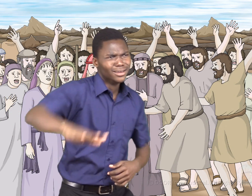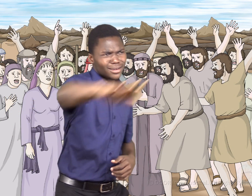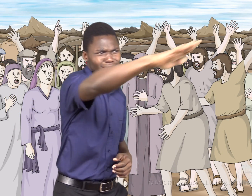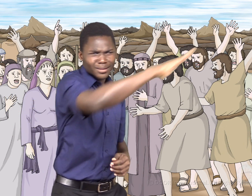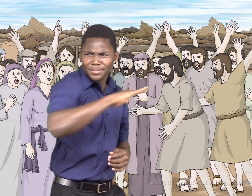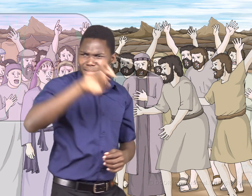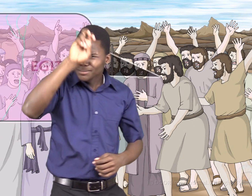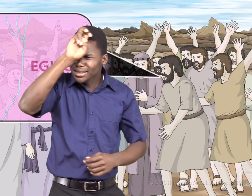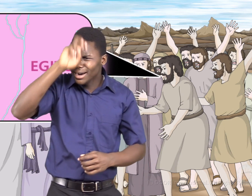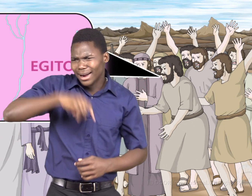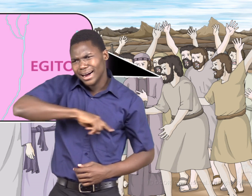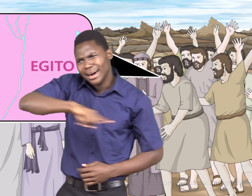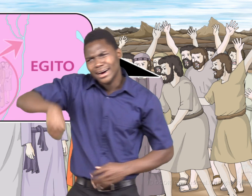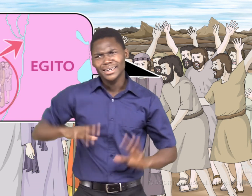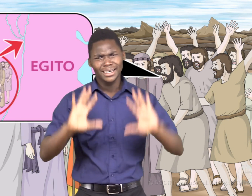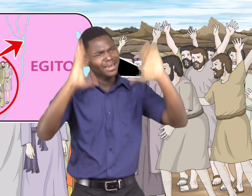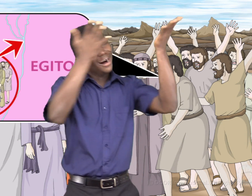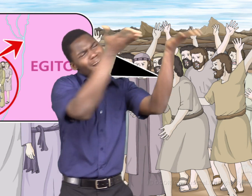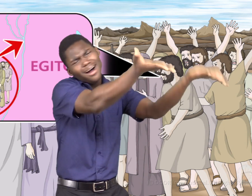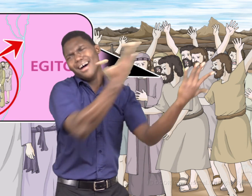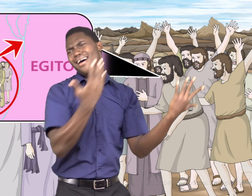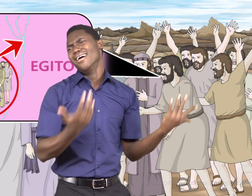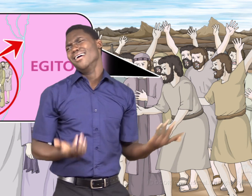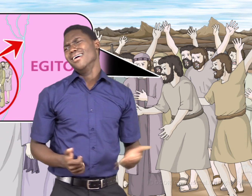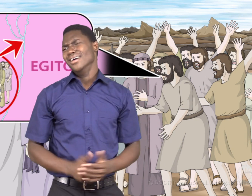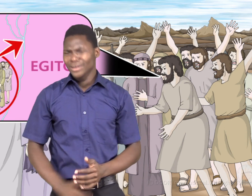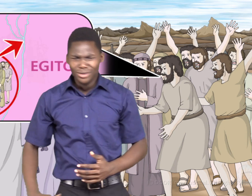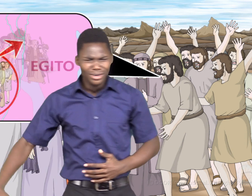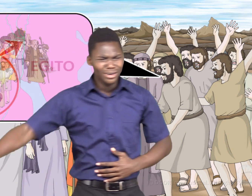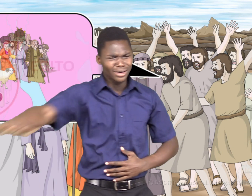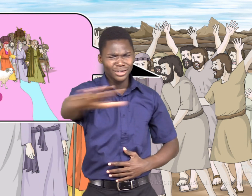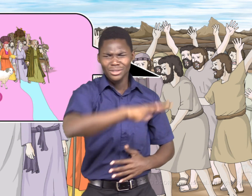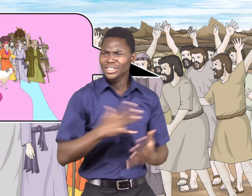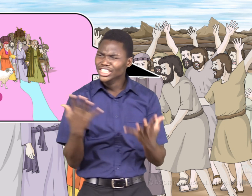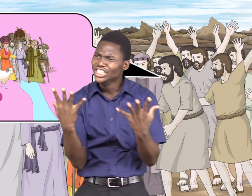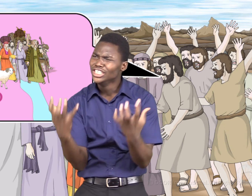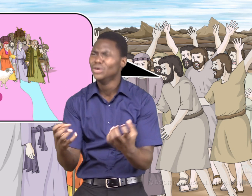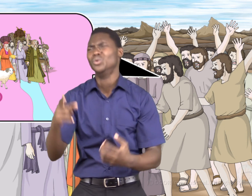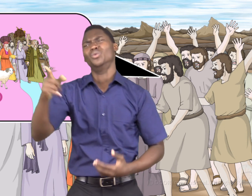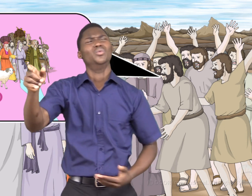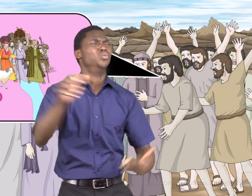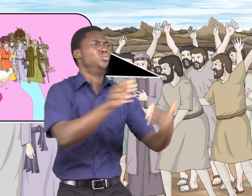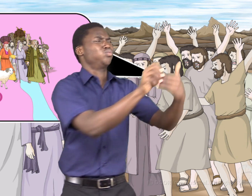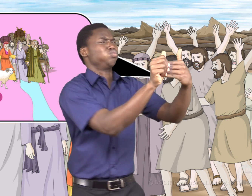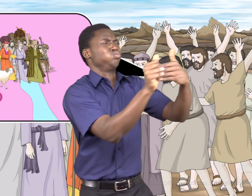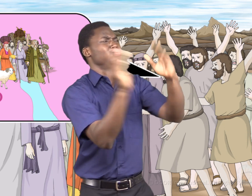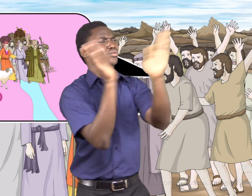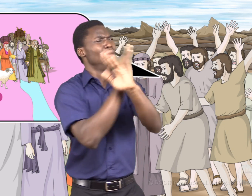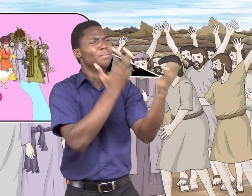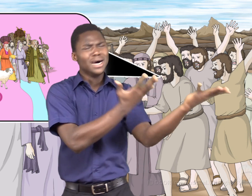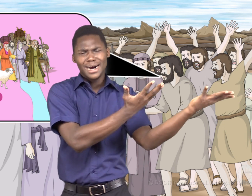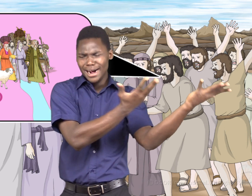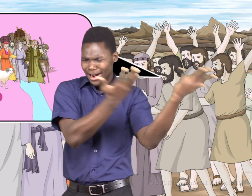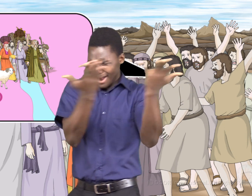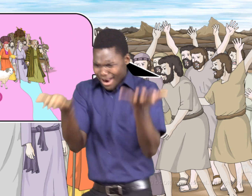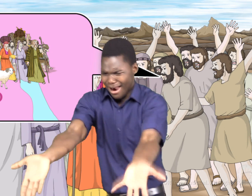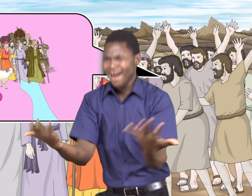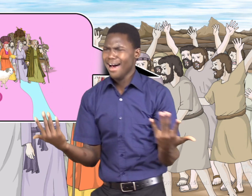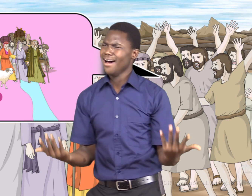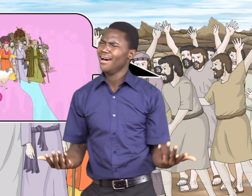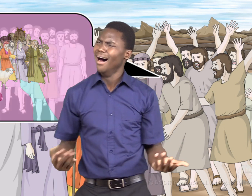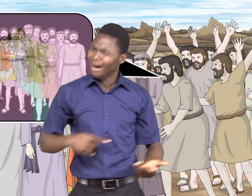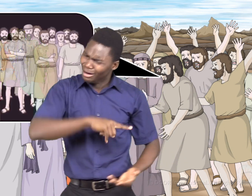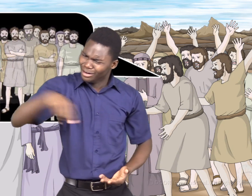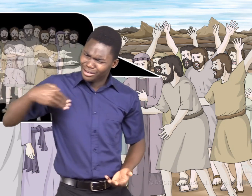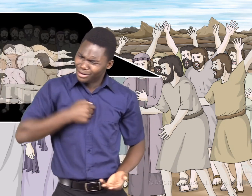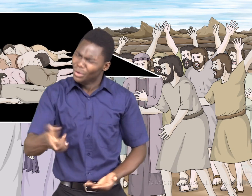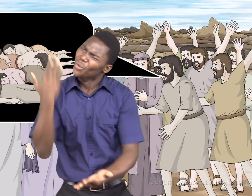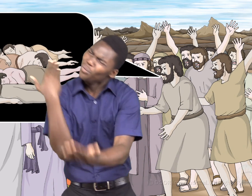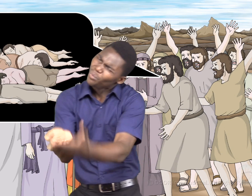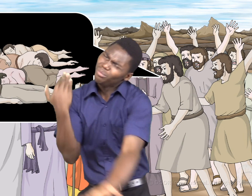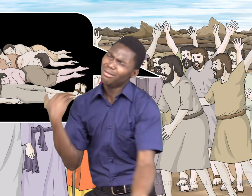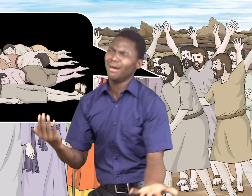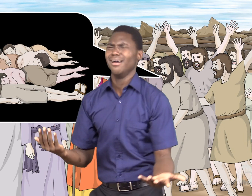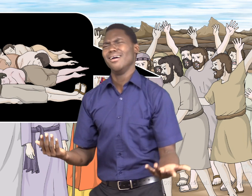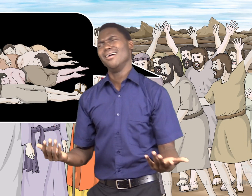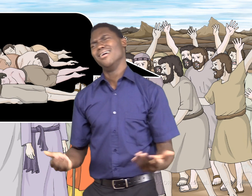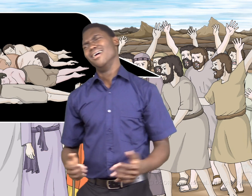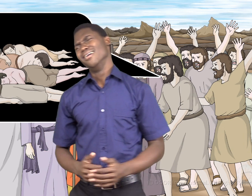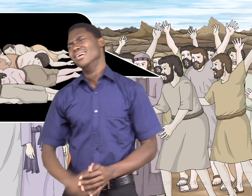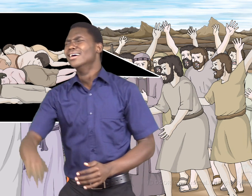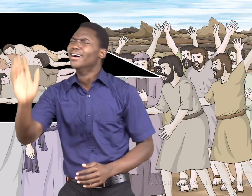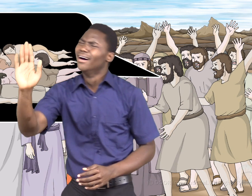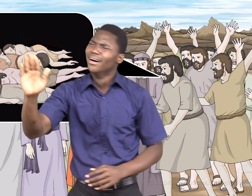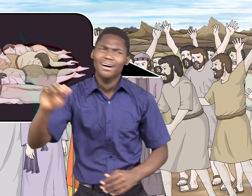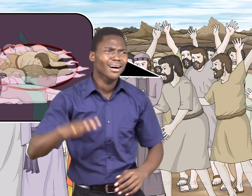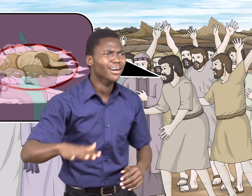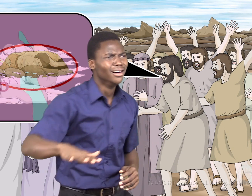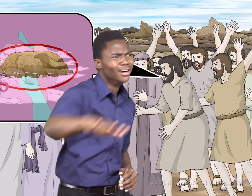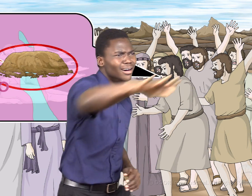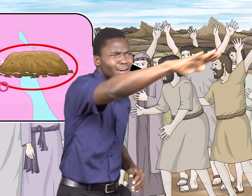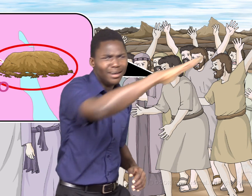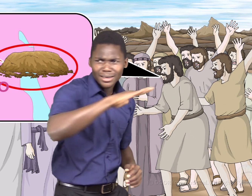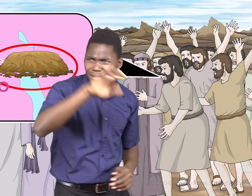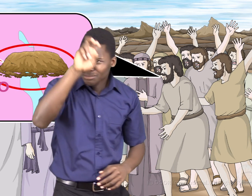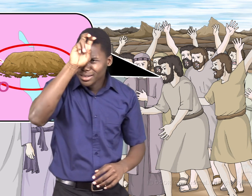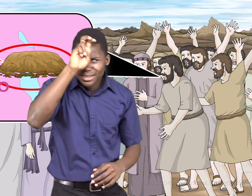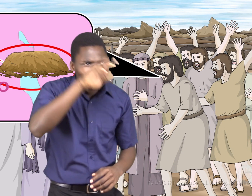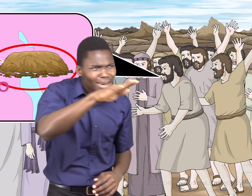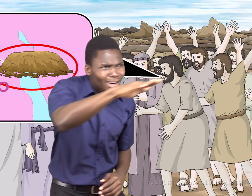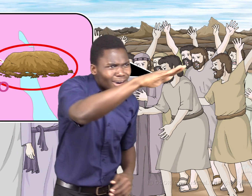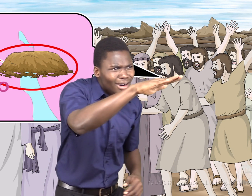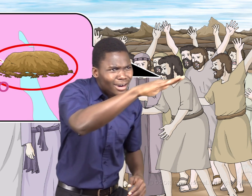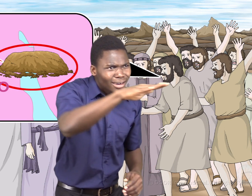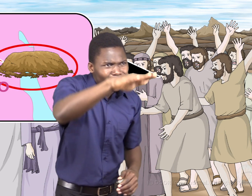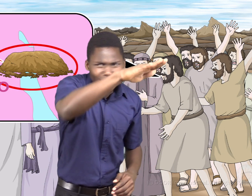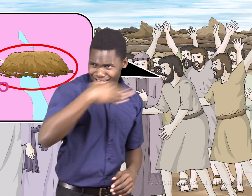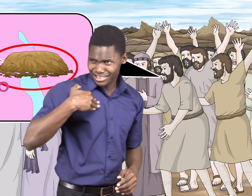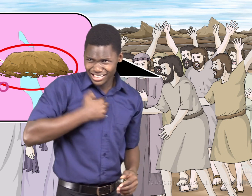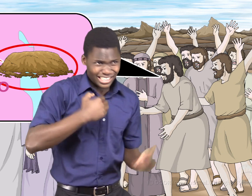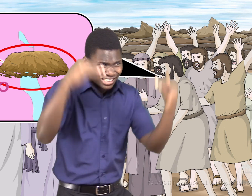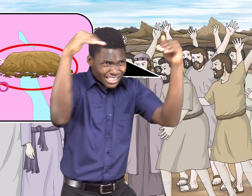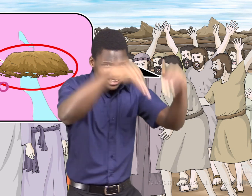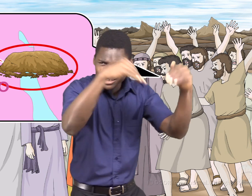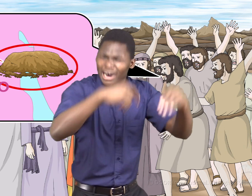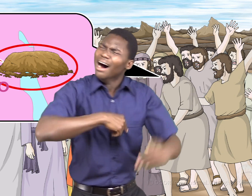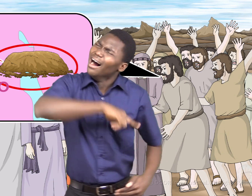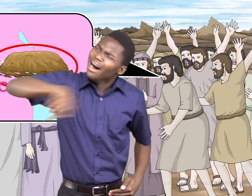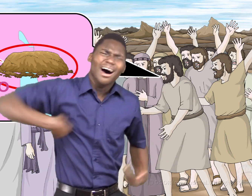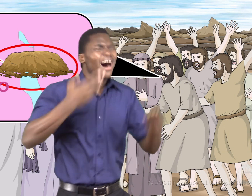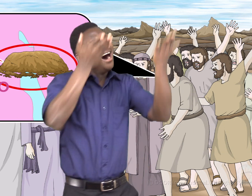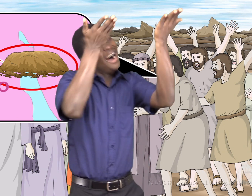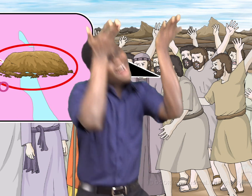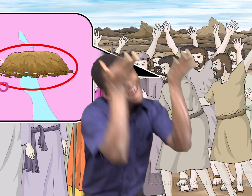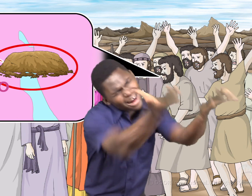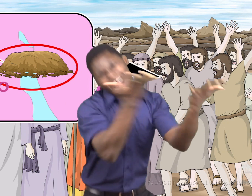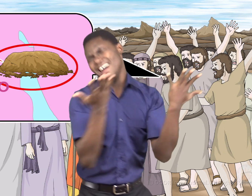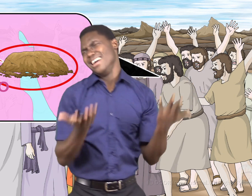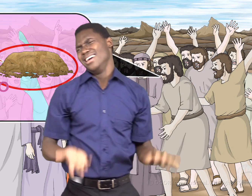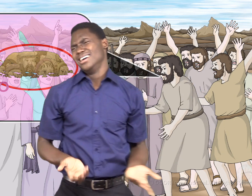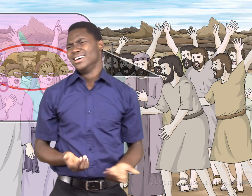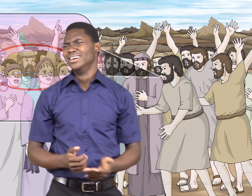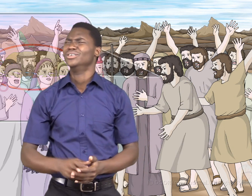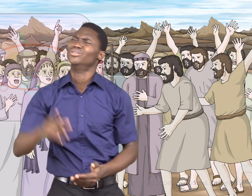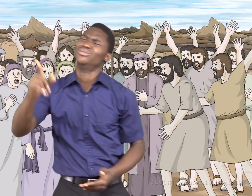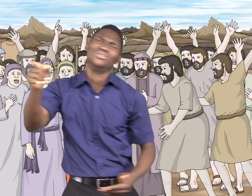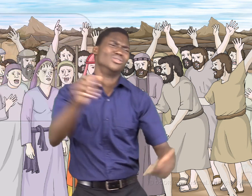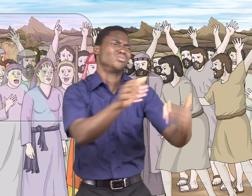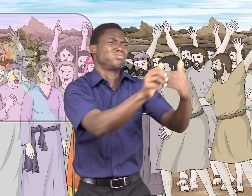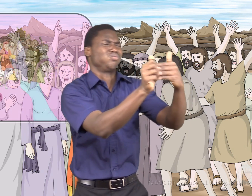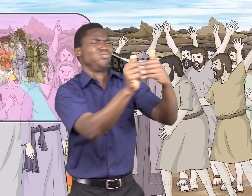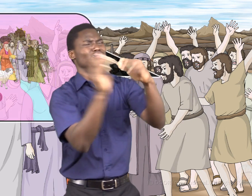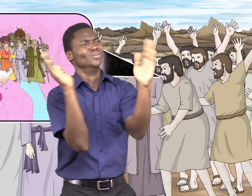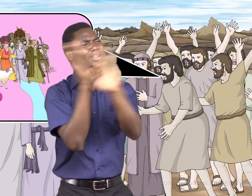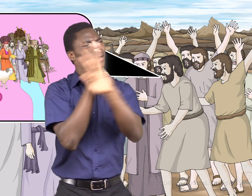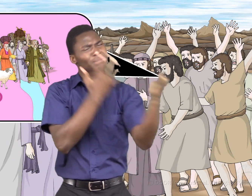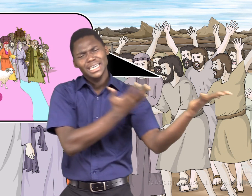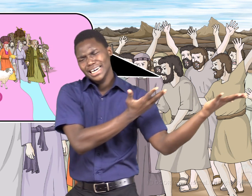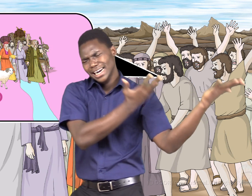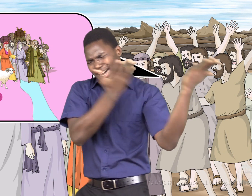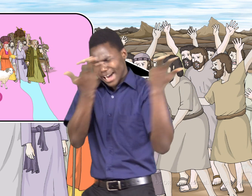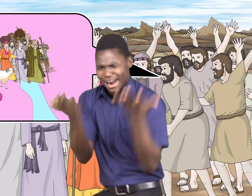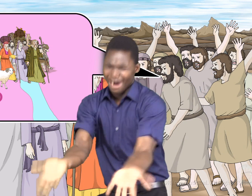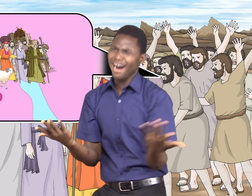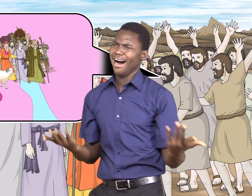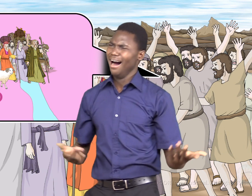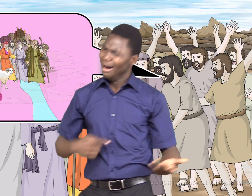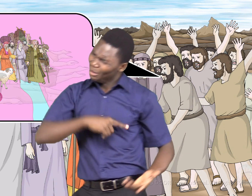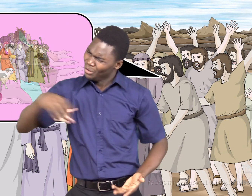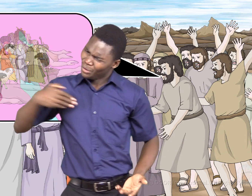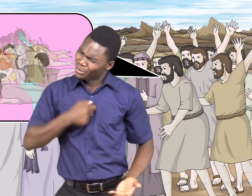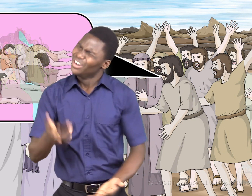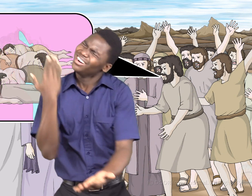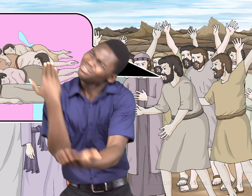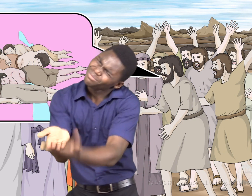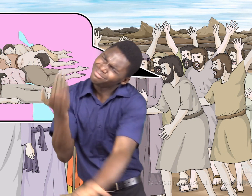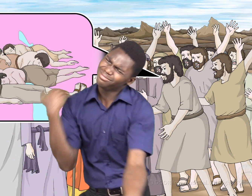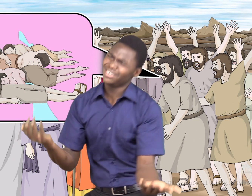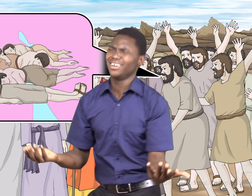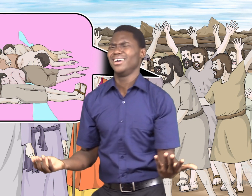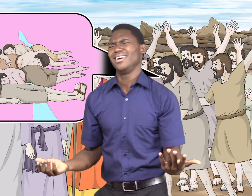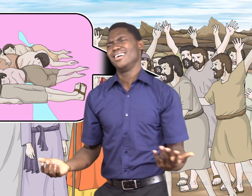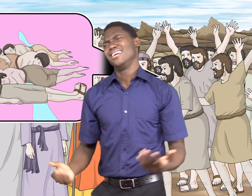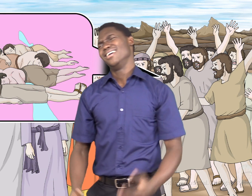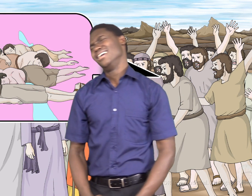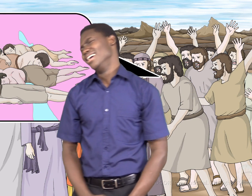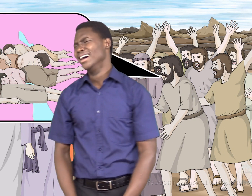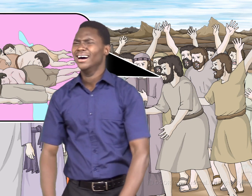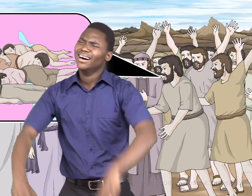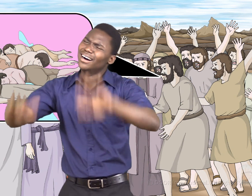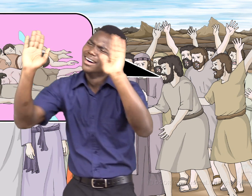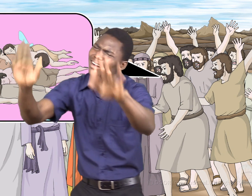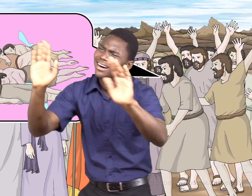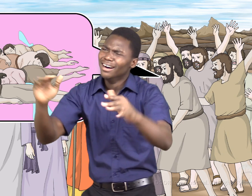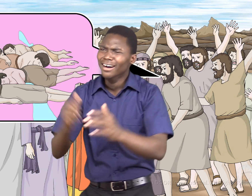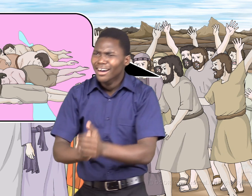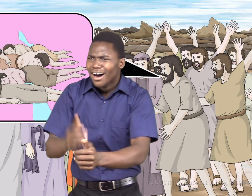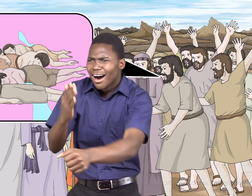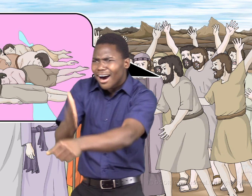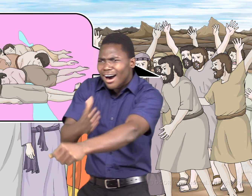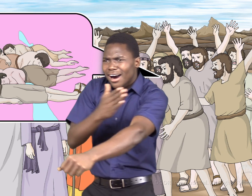They said to Moses, “Was it because there were no graves in Egypt that you brought us into the wilderness to die?